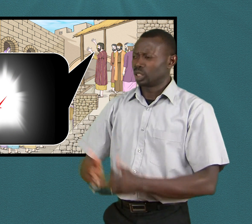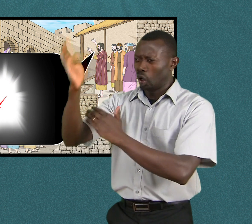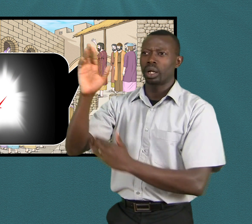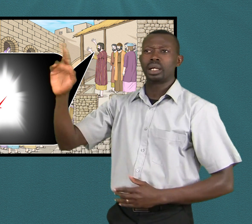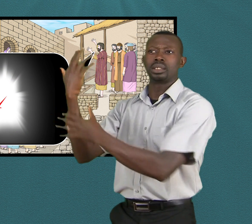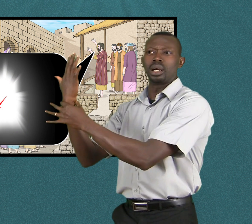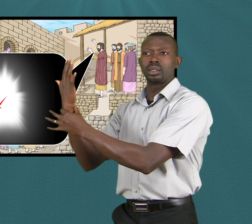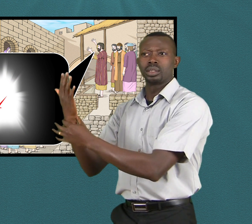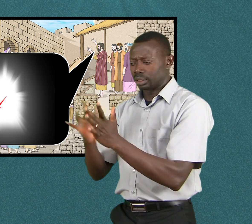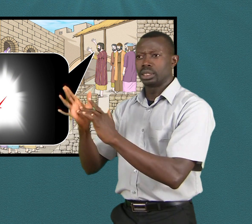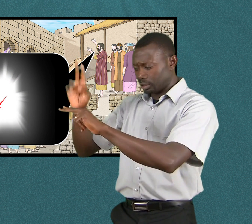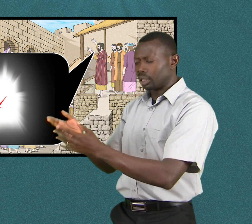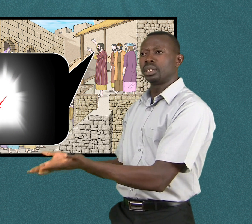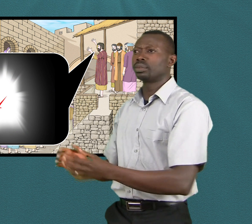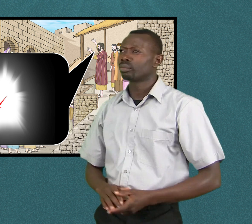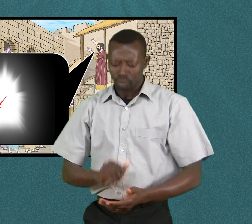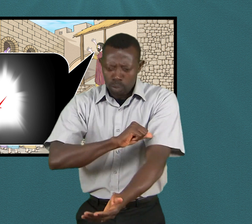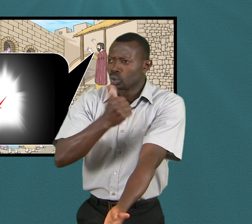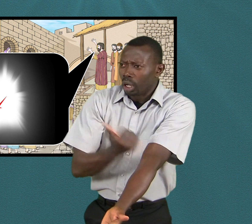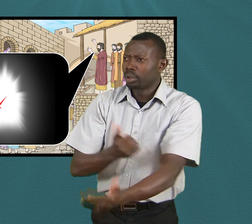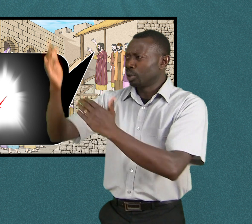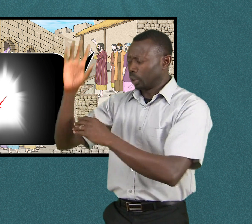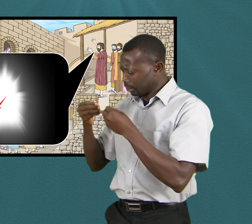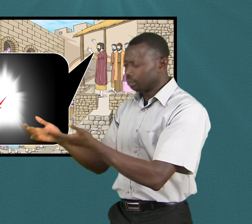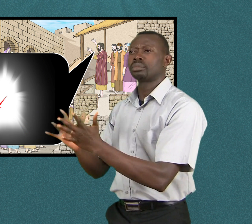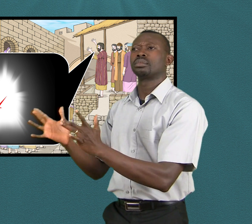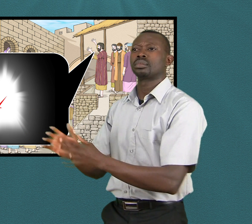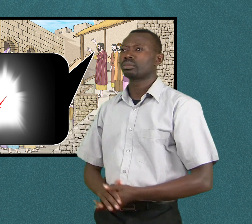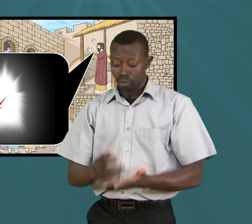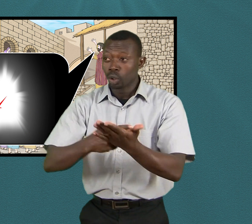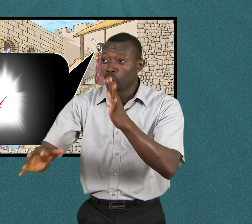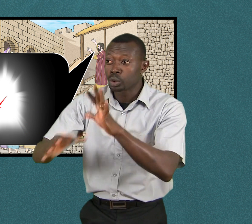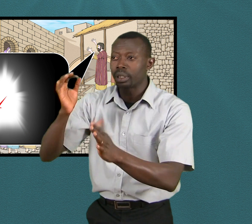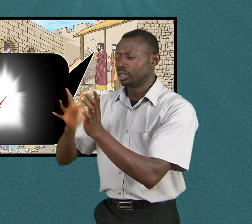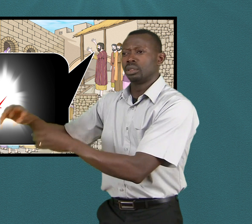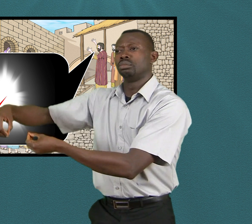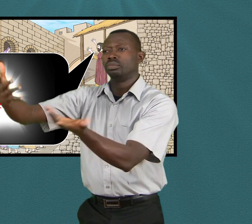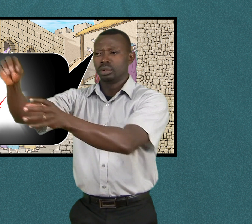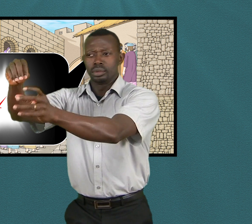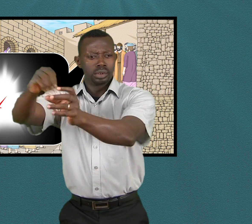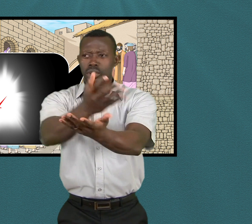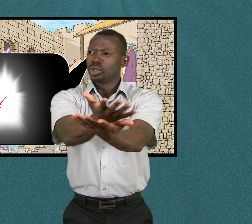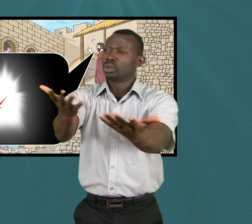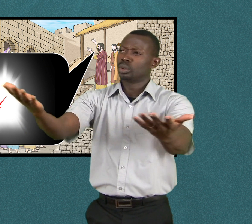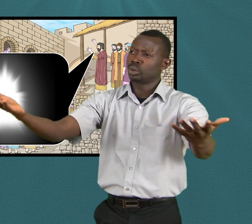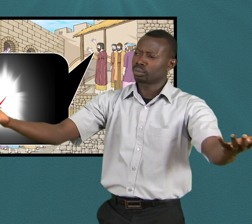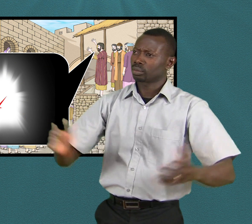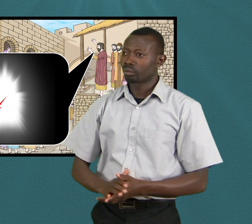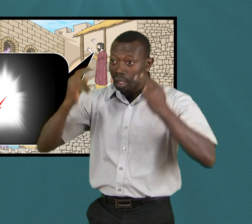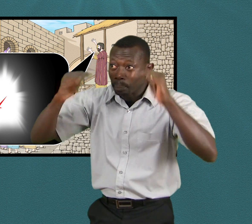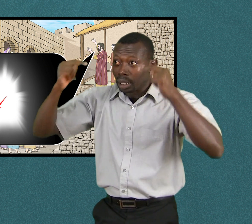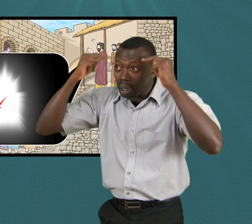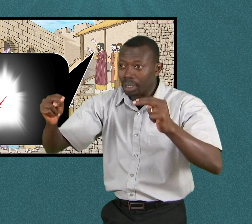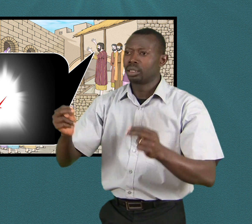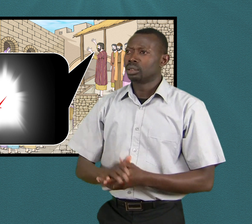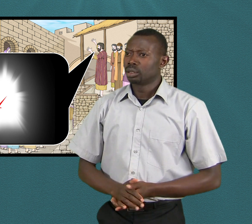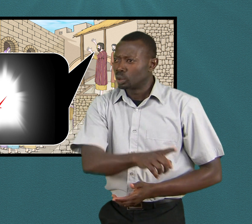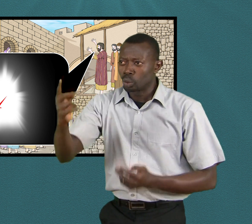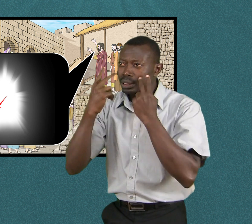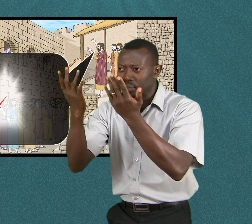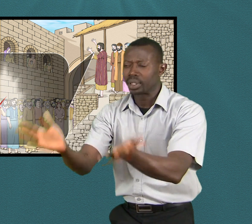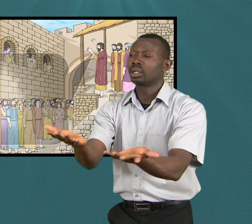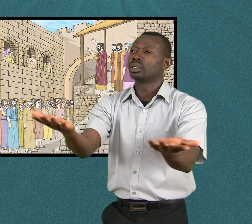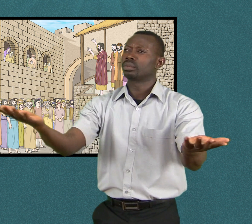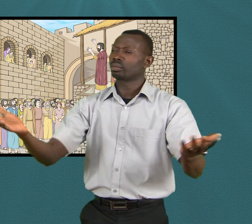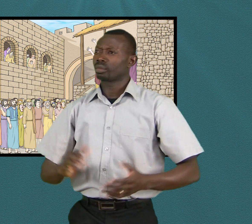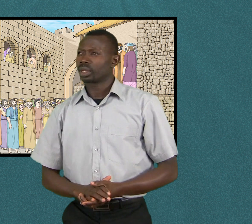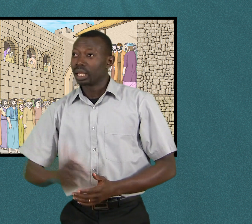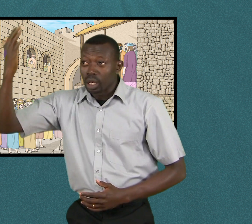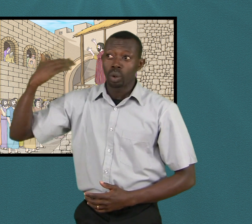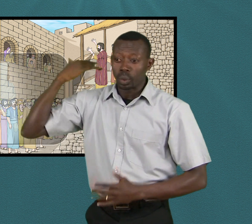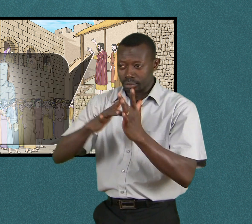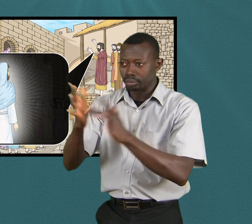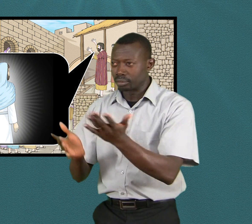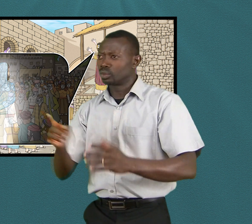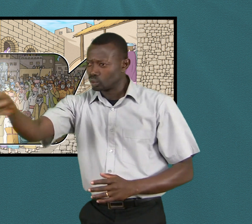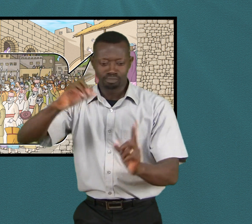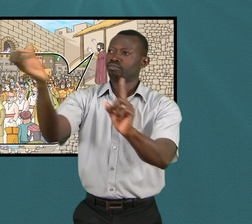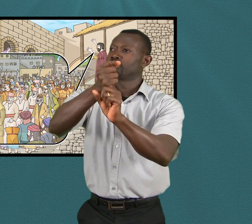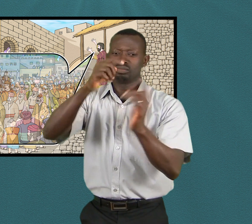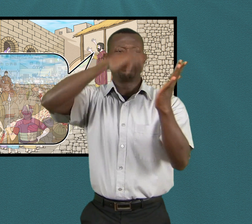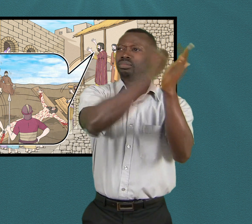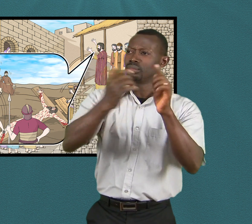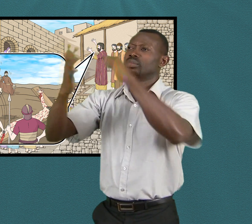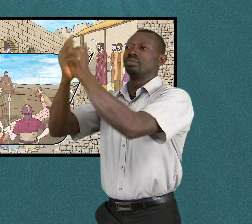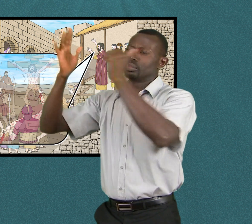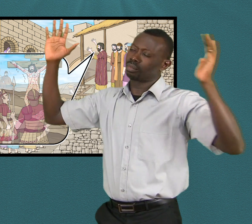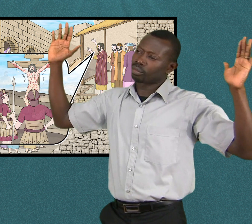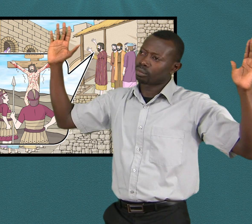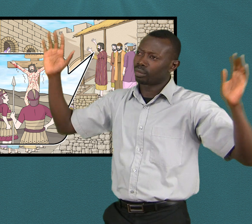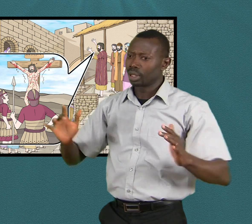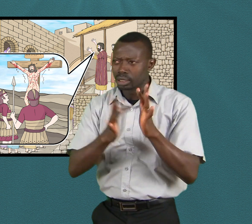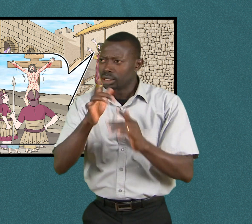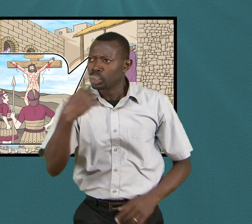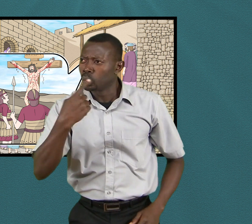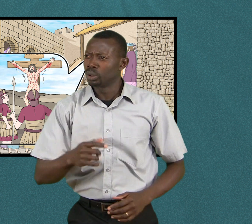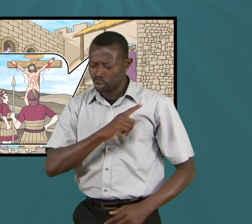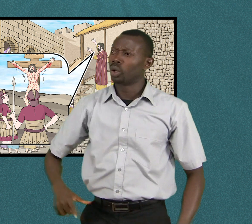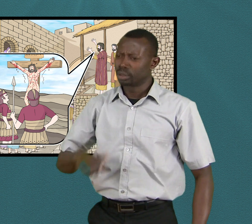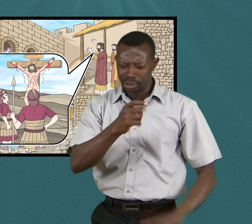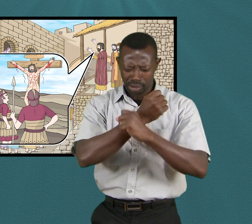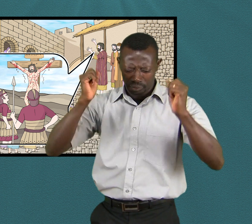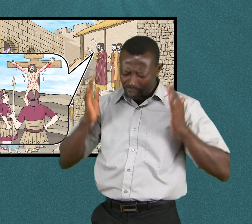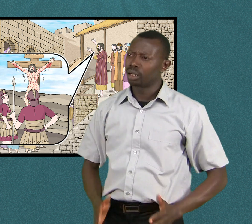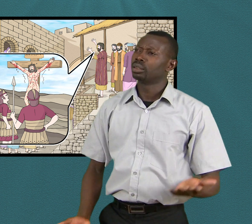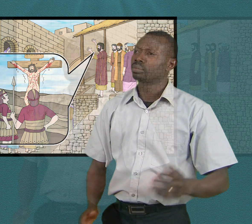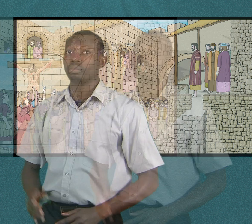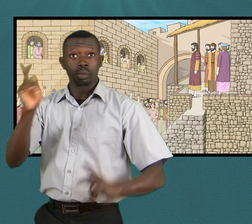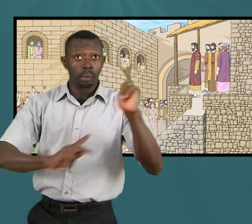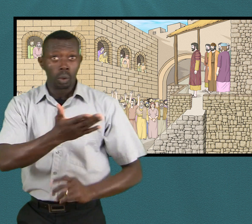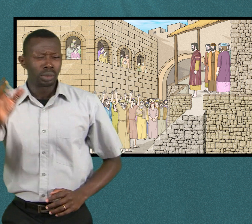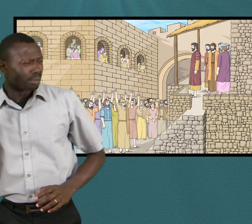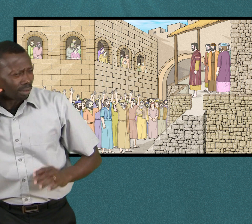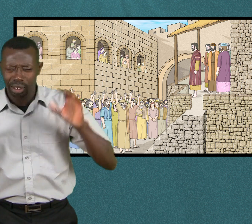For David did not ascend into heaven, but he himself says: ‘The Lord said to my Lord, “Sit at My right hand until I make Your enemies a footstool for Your feet.”’ Therefore let all Israel know with certainty that God has made this Jesus, whom you crucified, both Lord and Christ!”